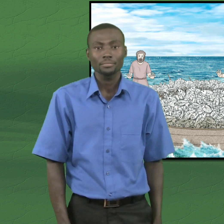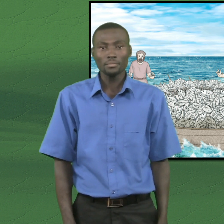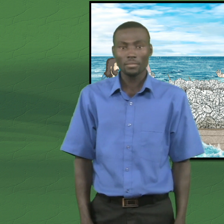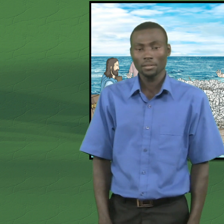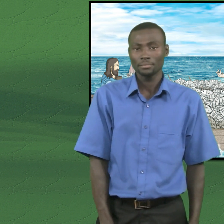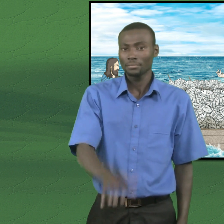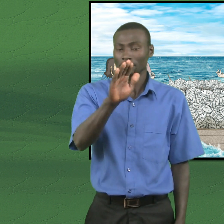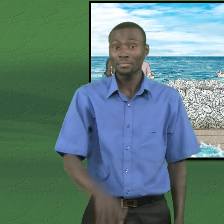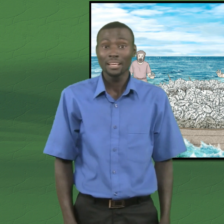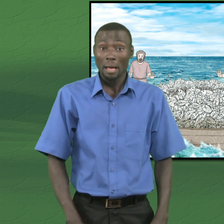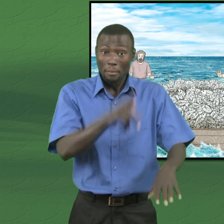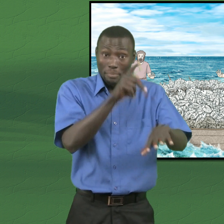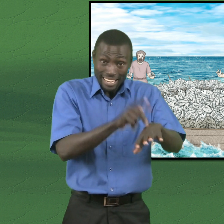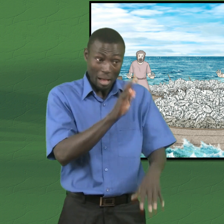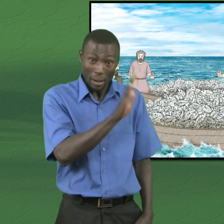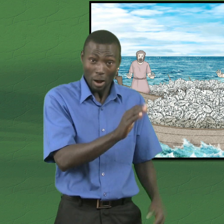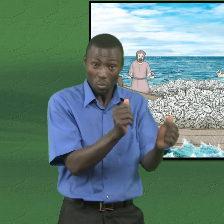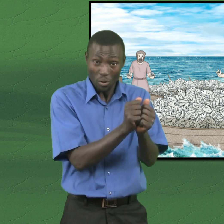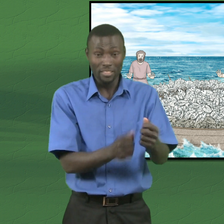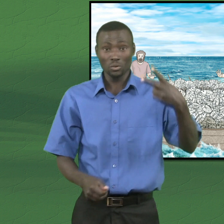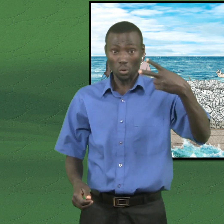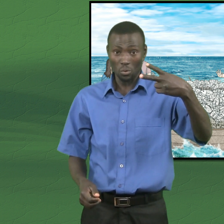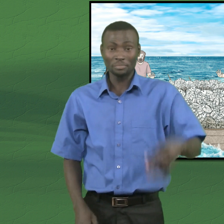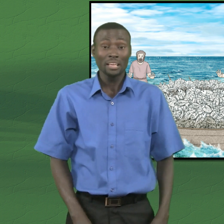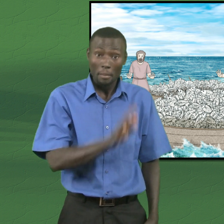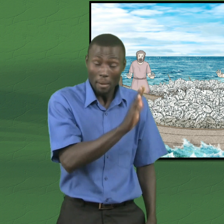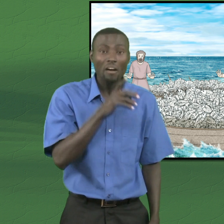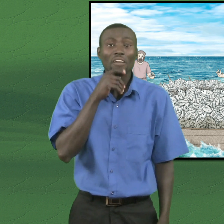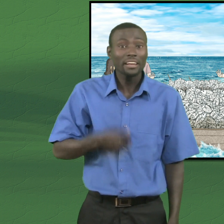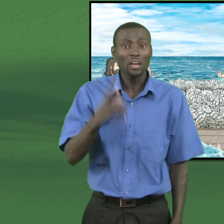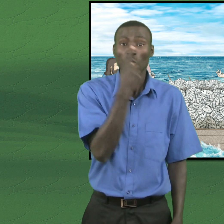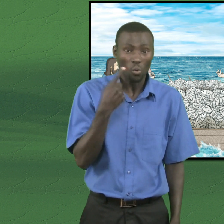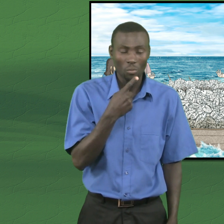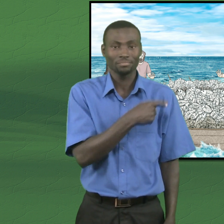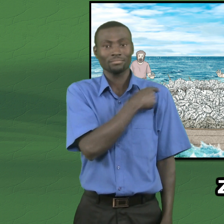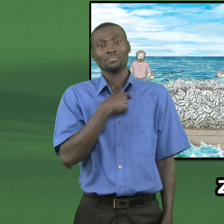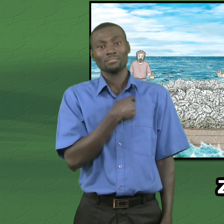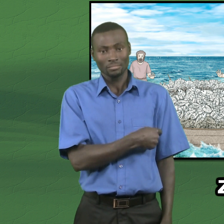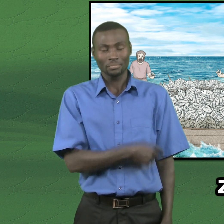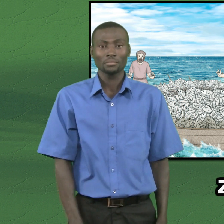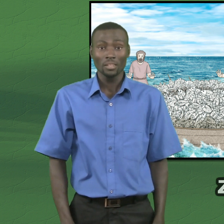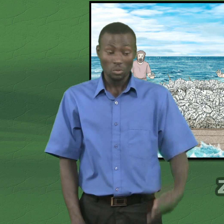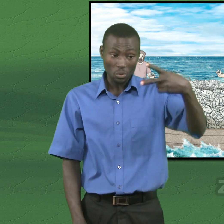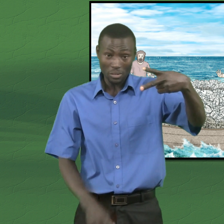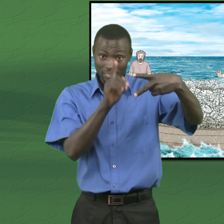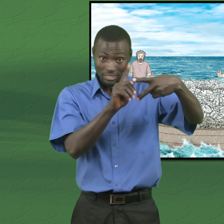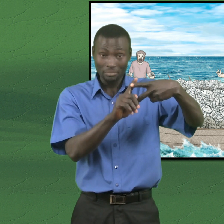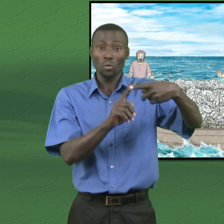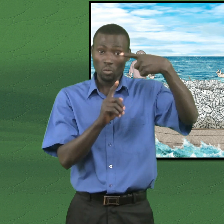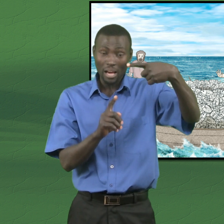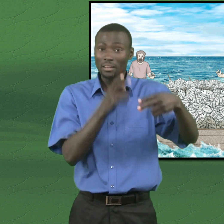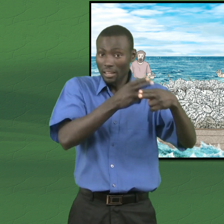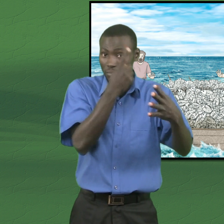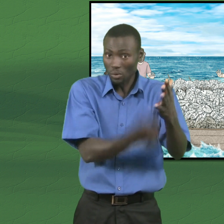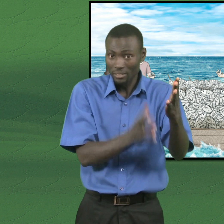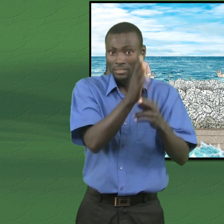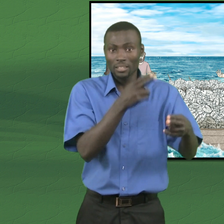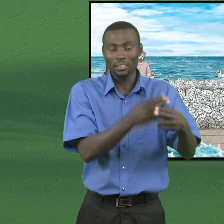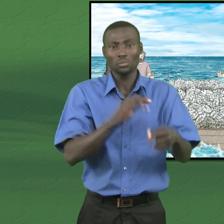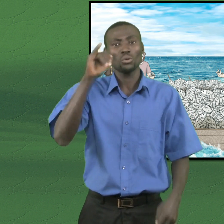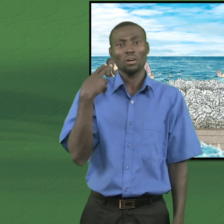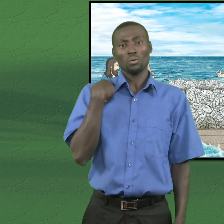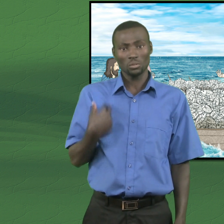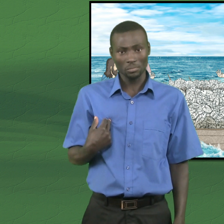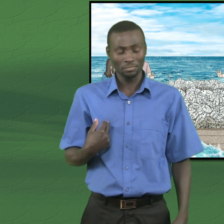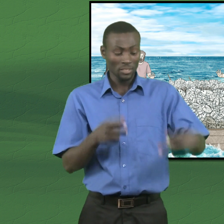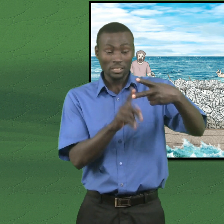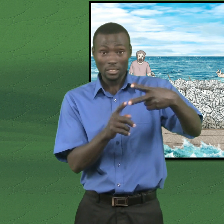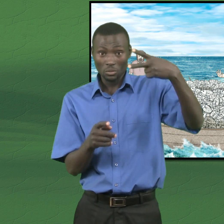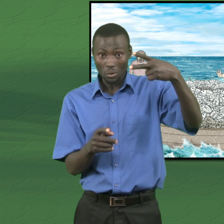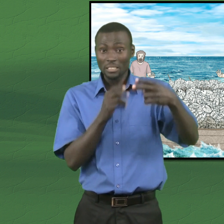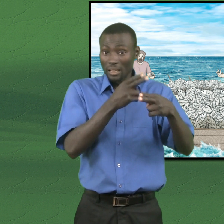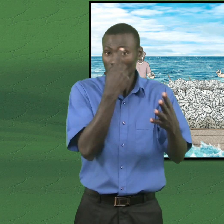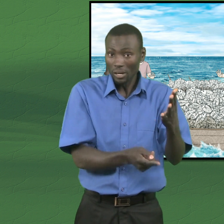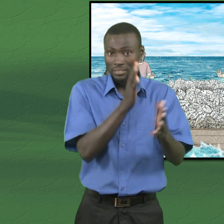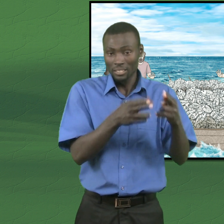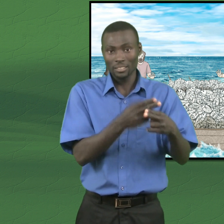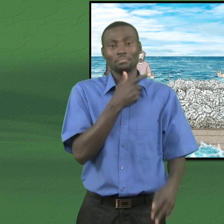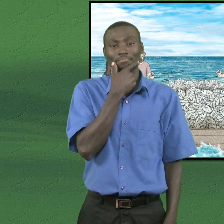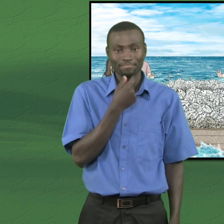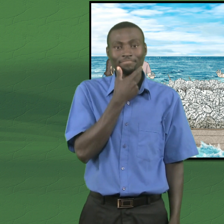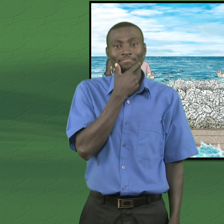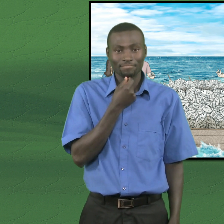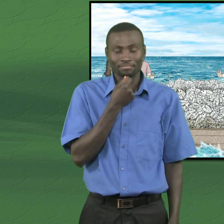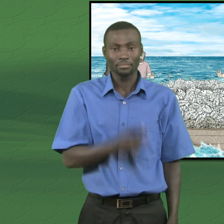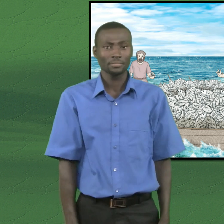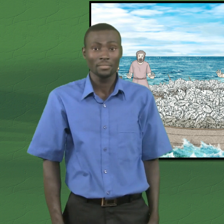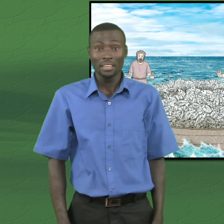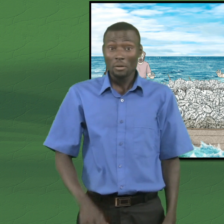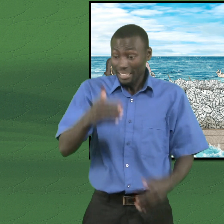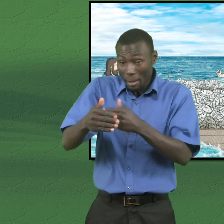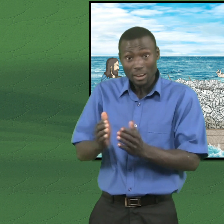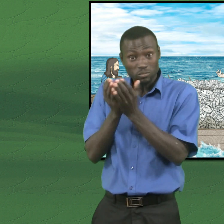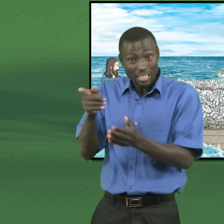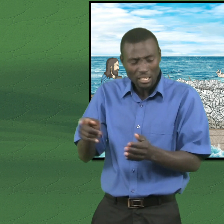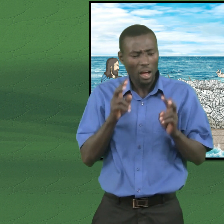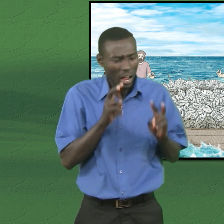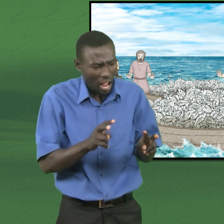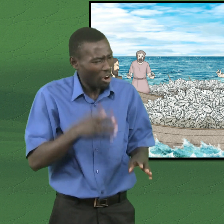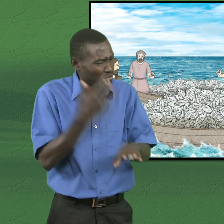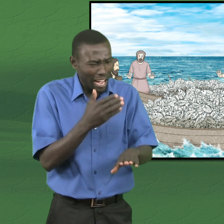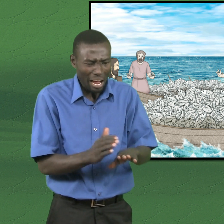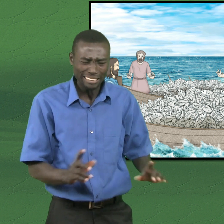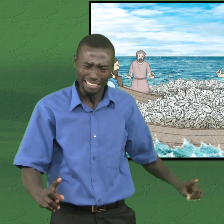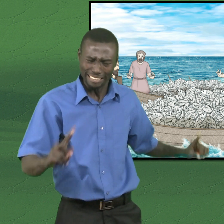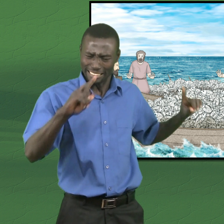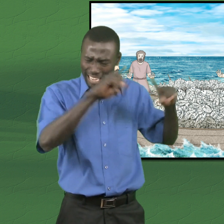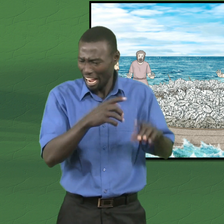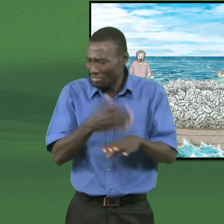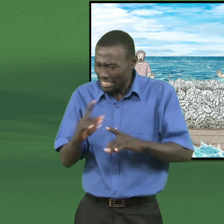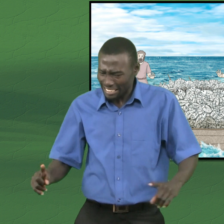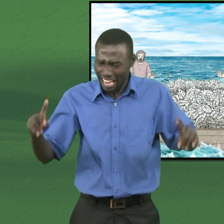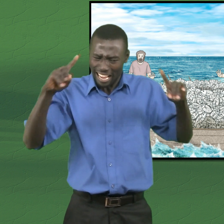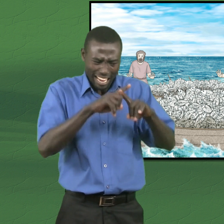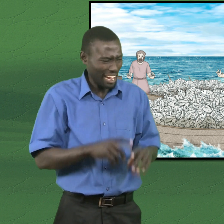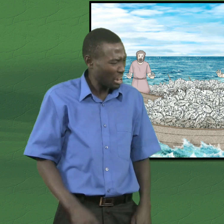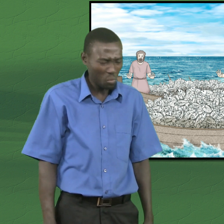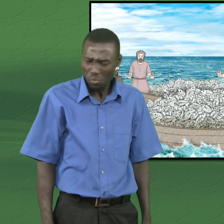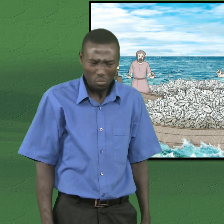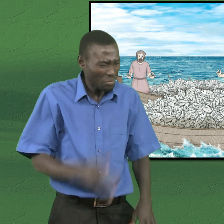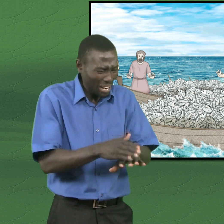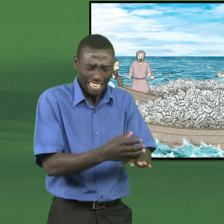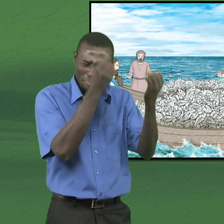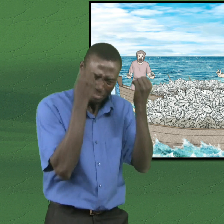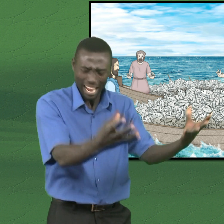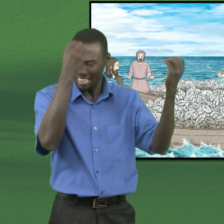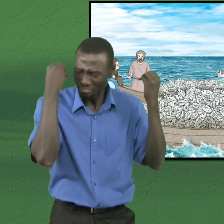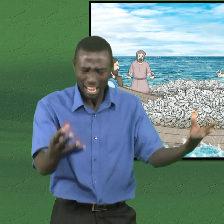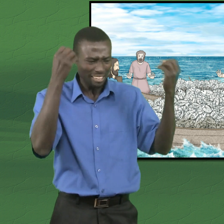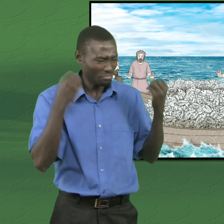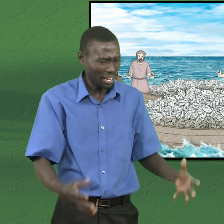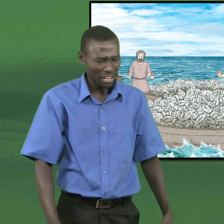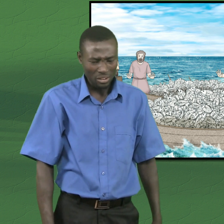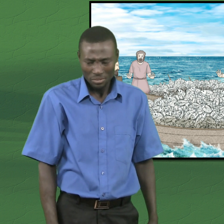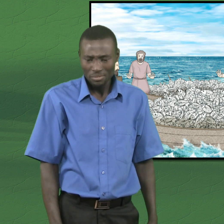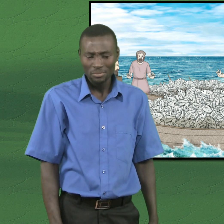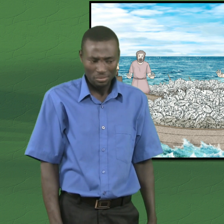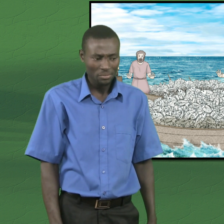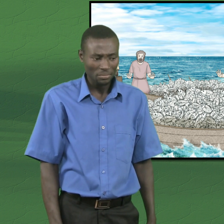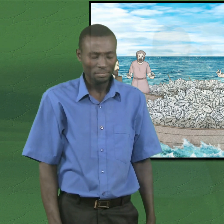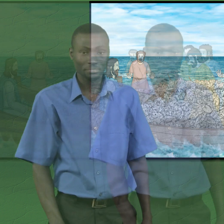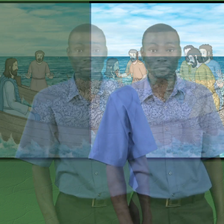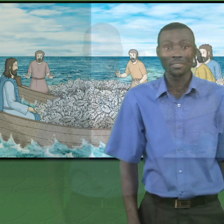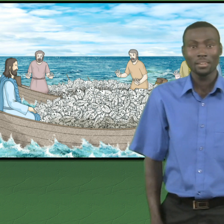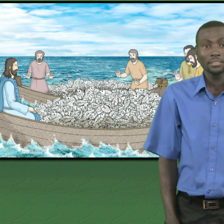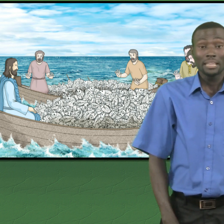When Simon Peter saw this, he fell at Jesus’ knees. “Go away from me, Lord,” he said, “for I am a sinful man.”